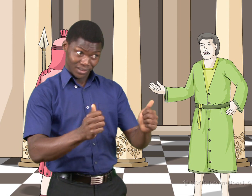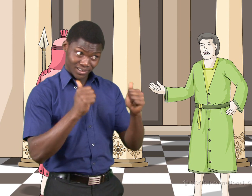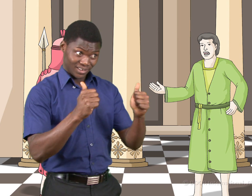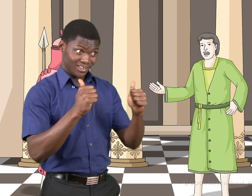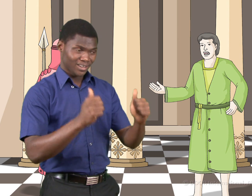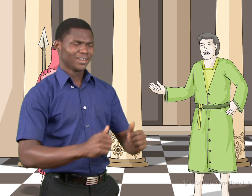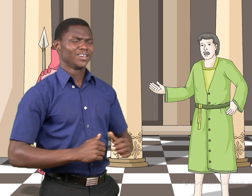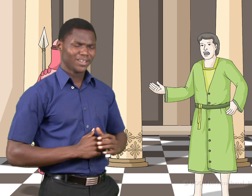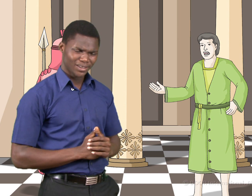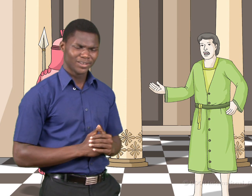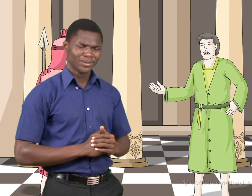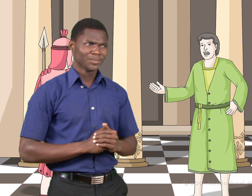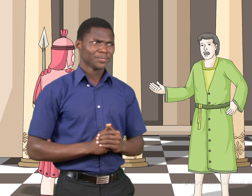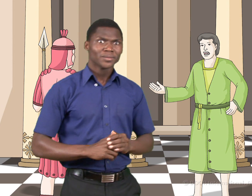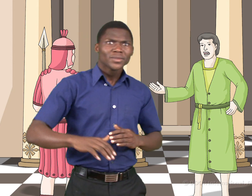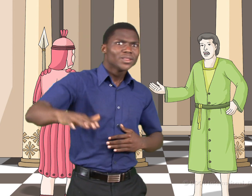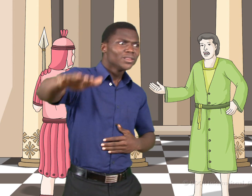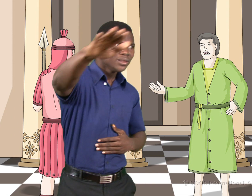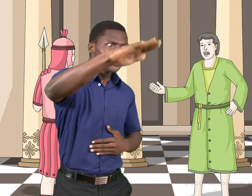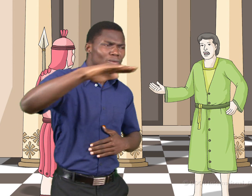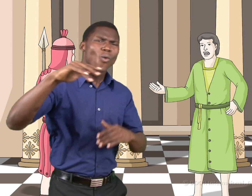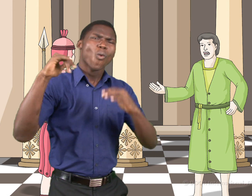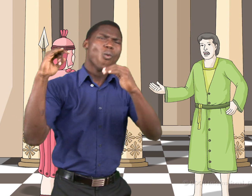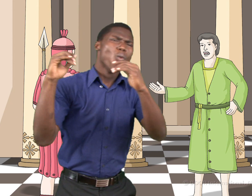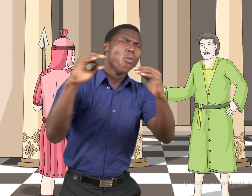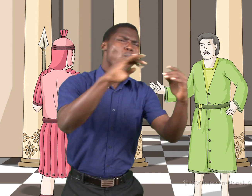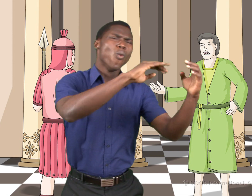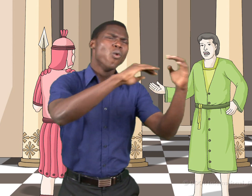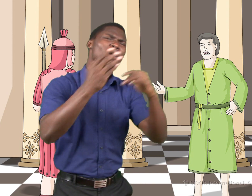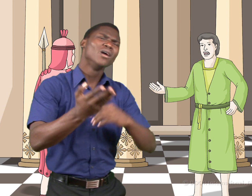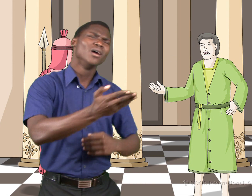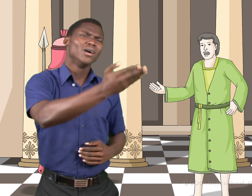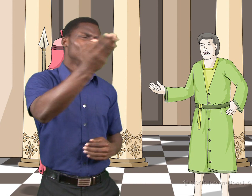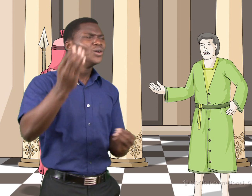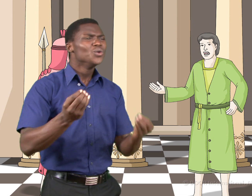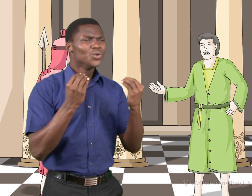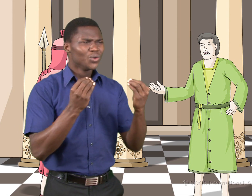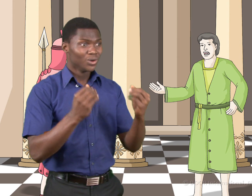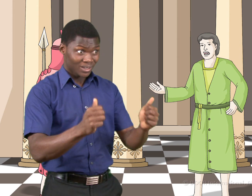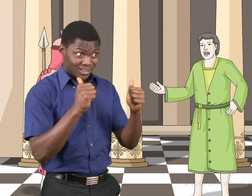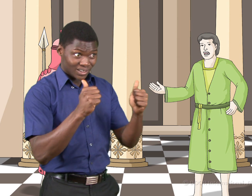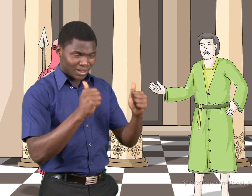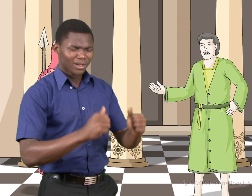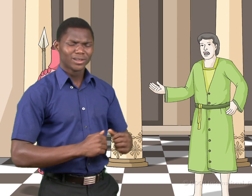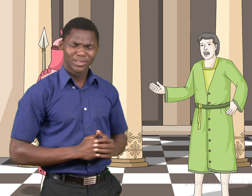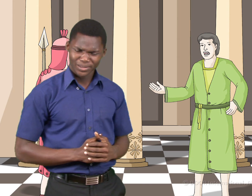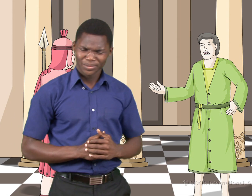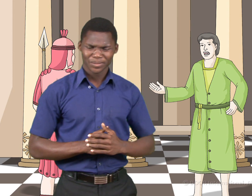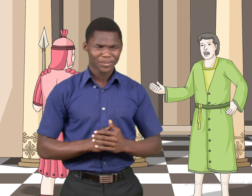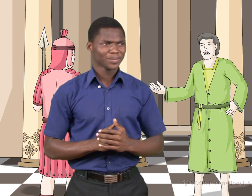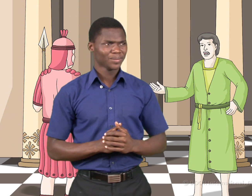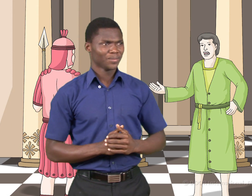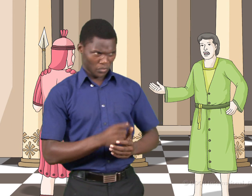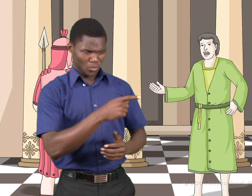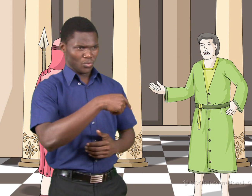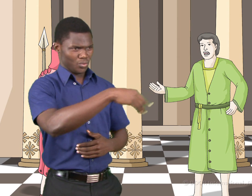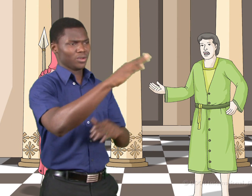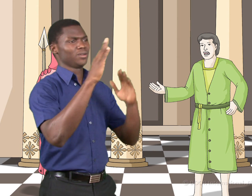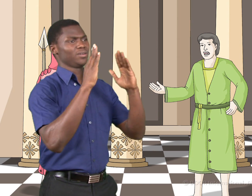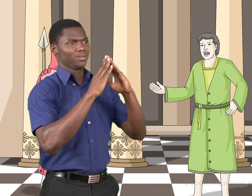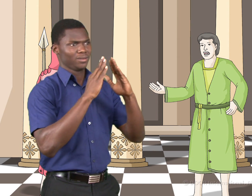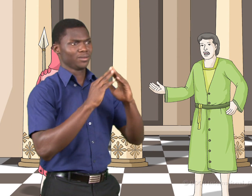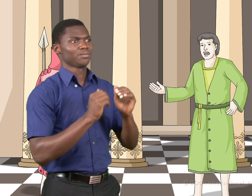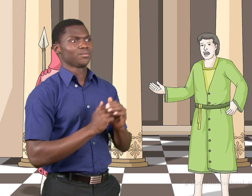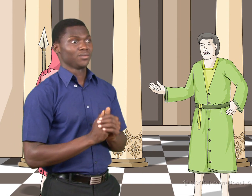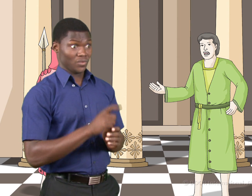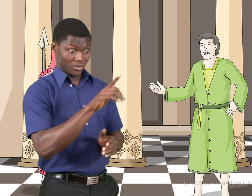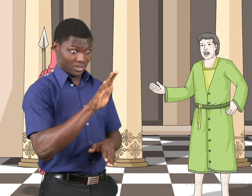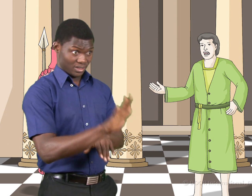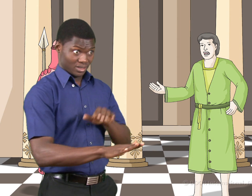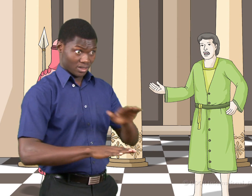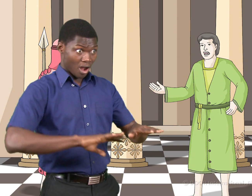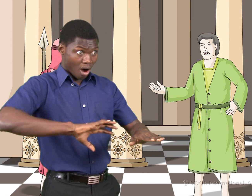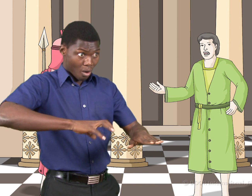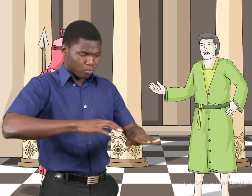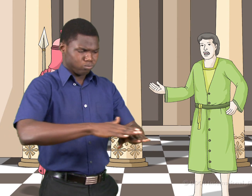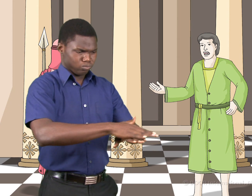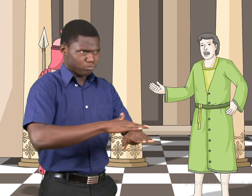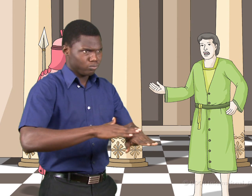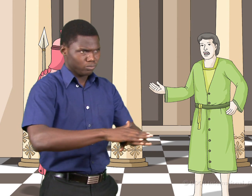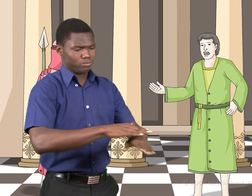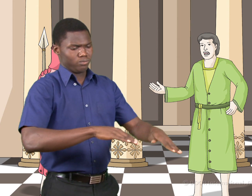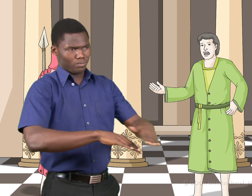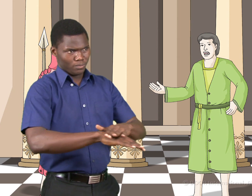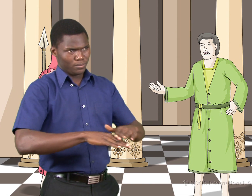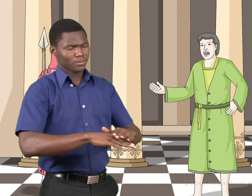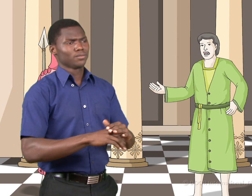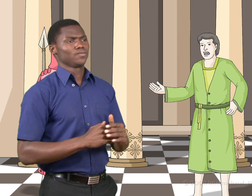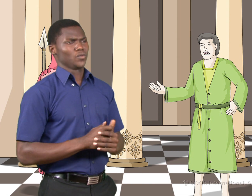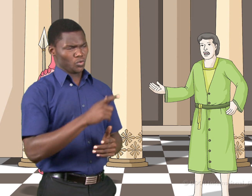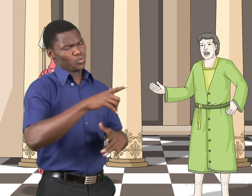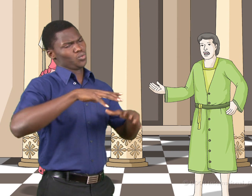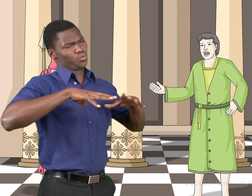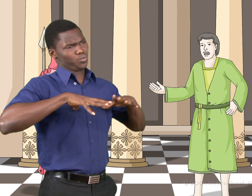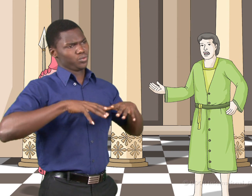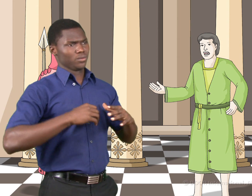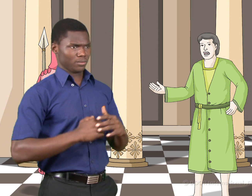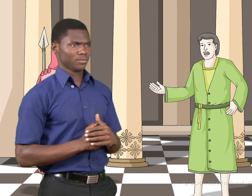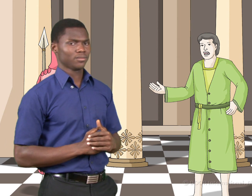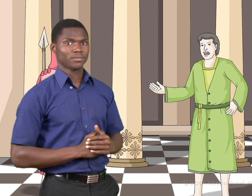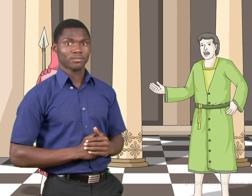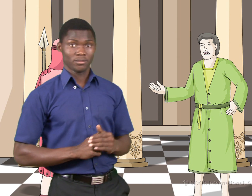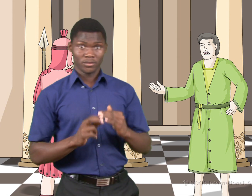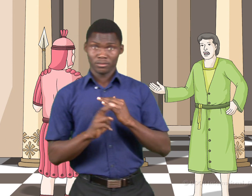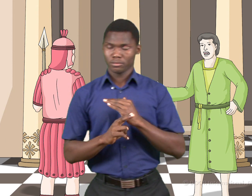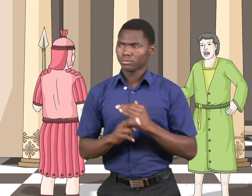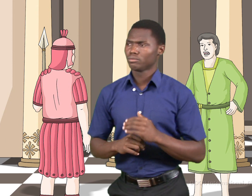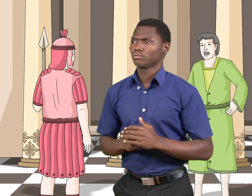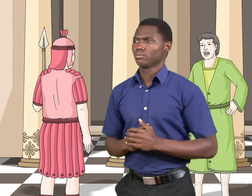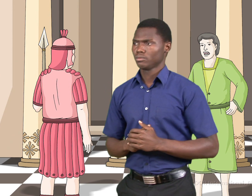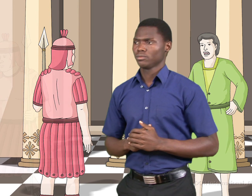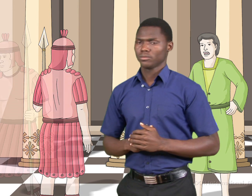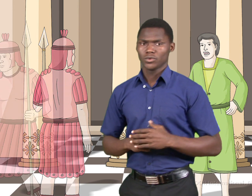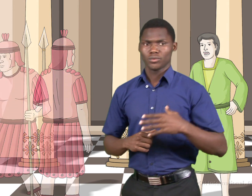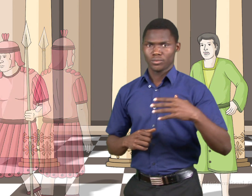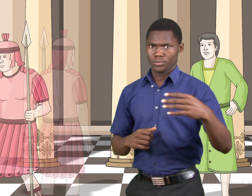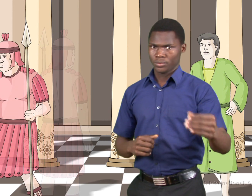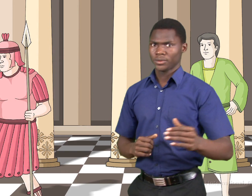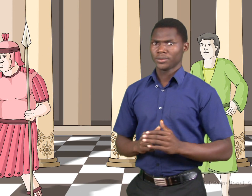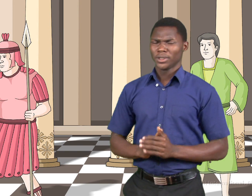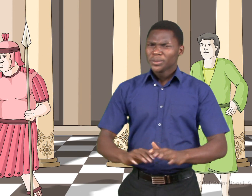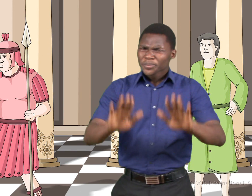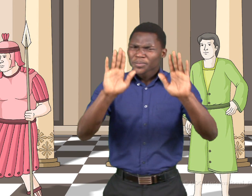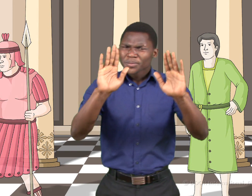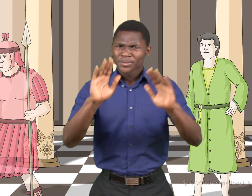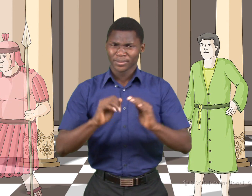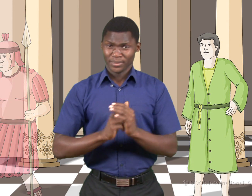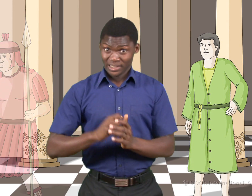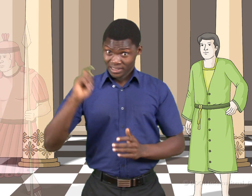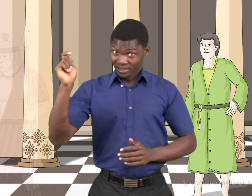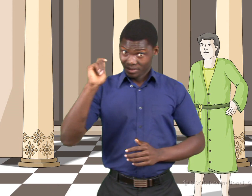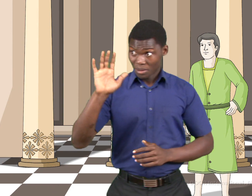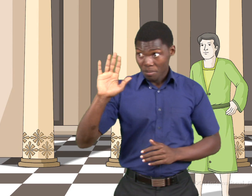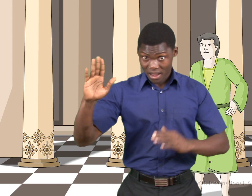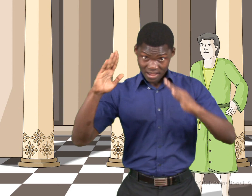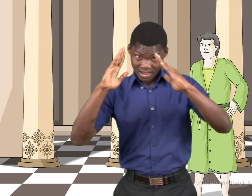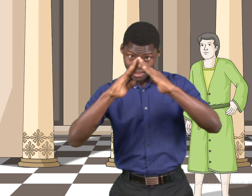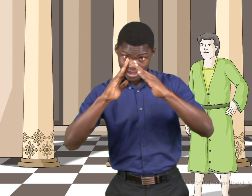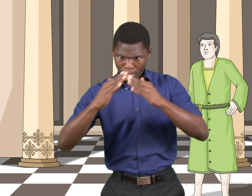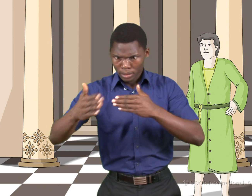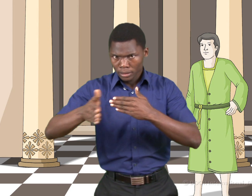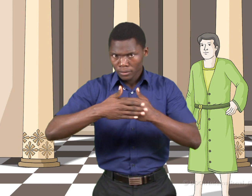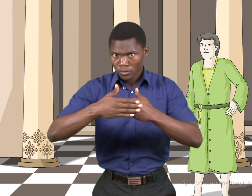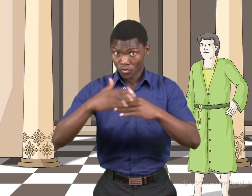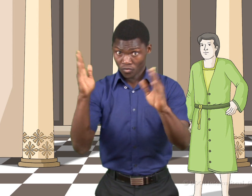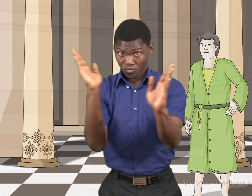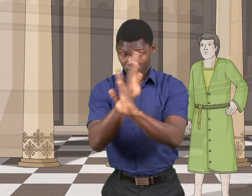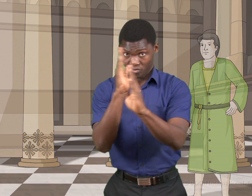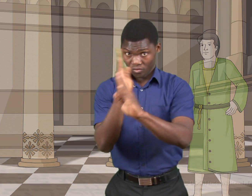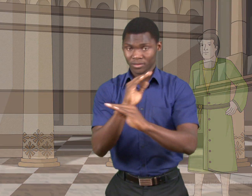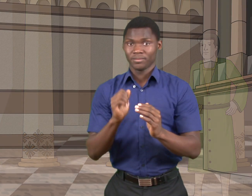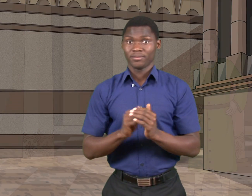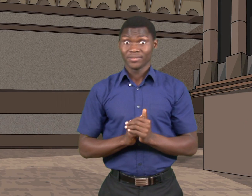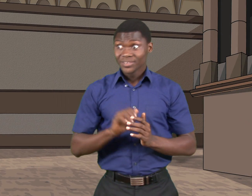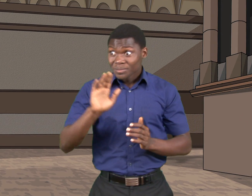Then he said to Uriah, “Go down to your house and wash your feet.”